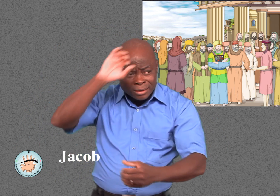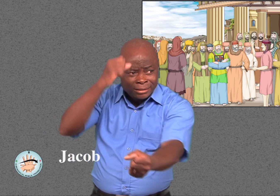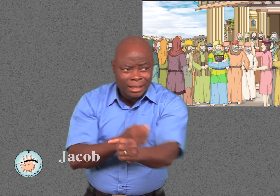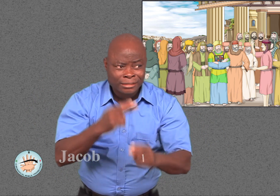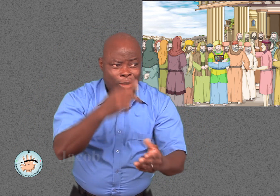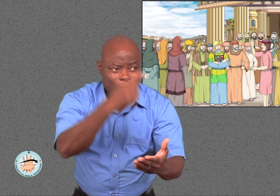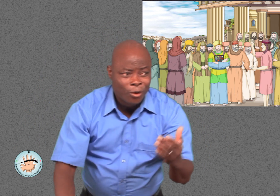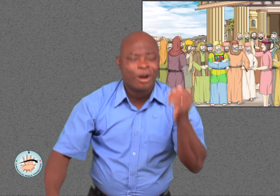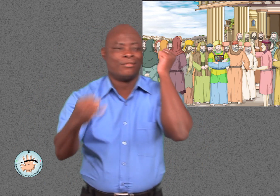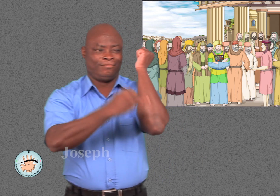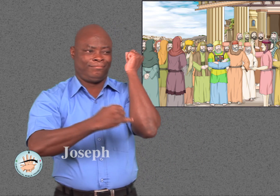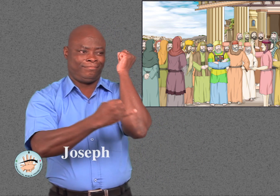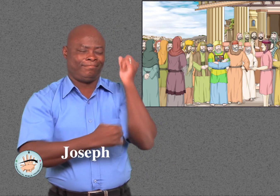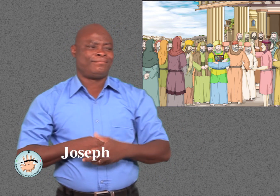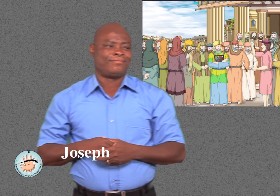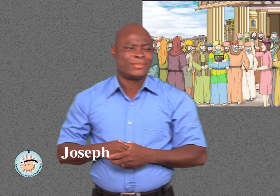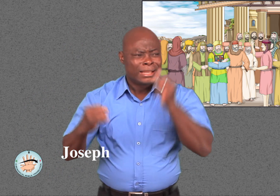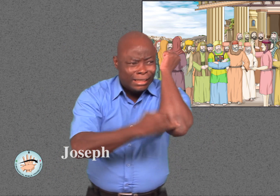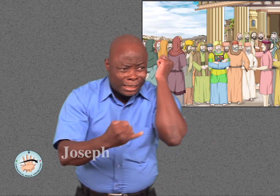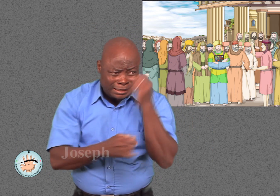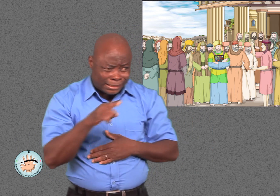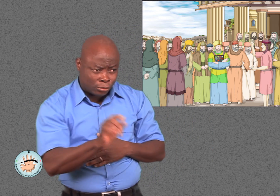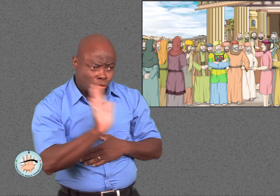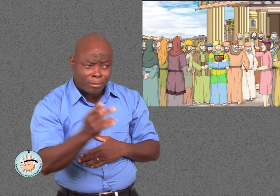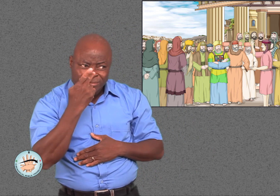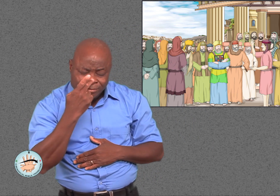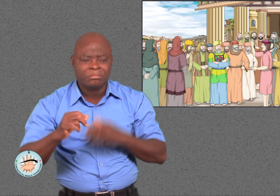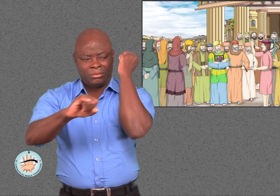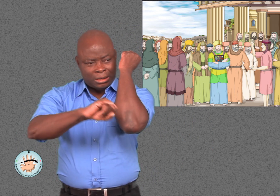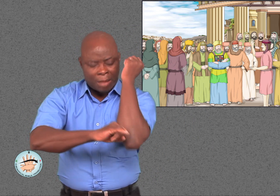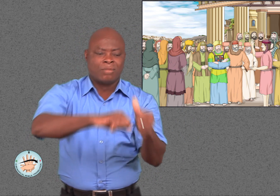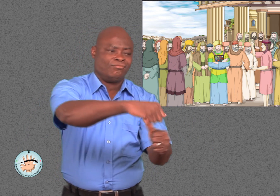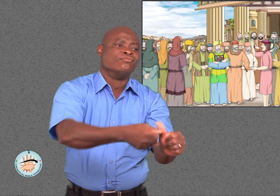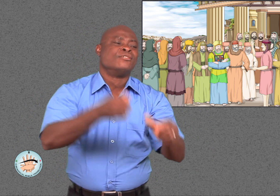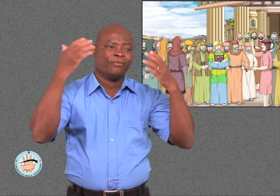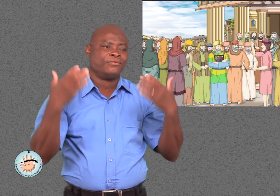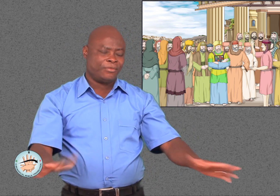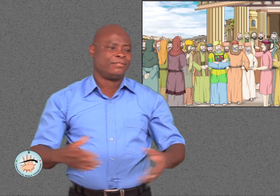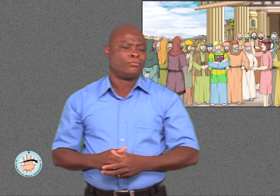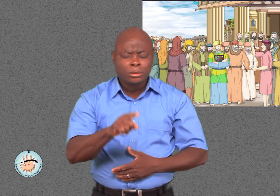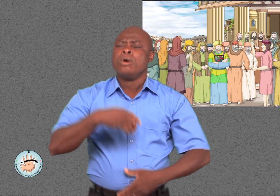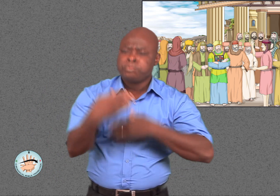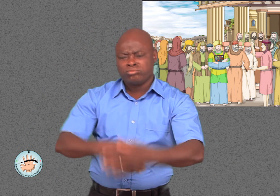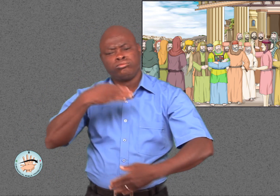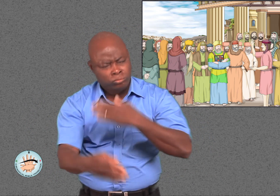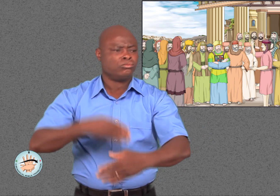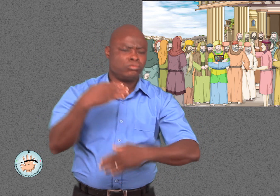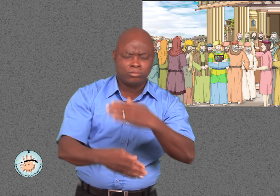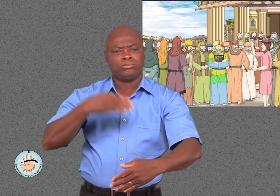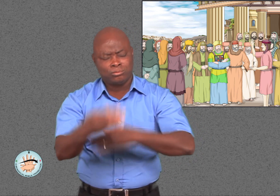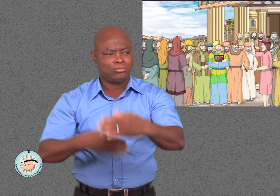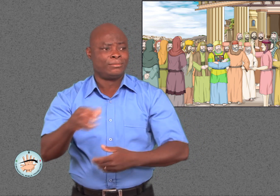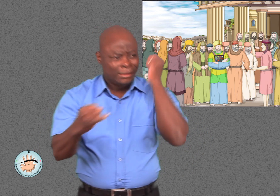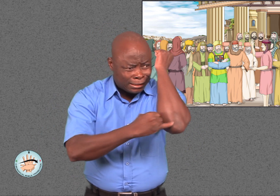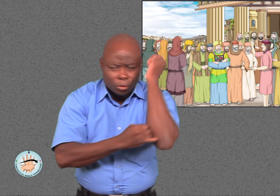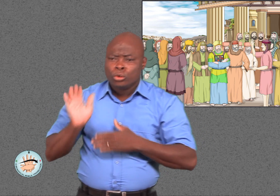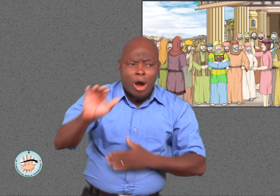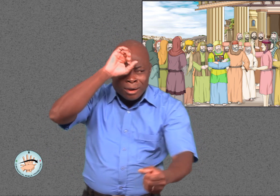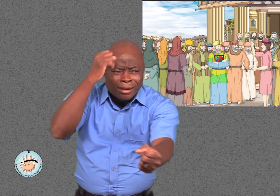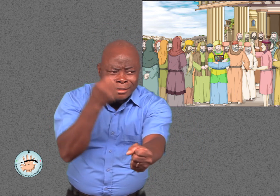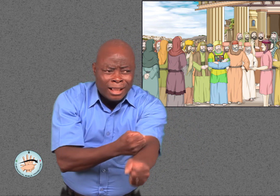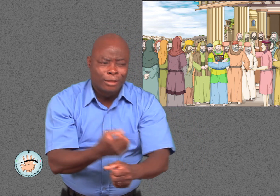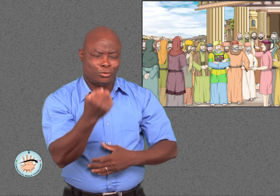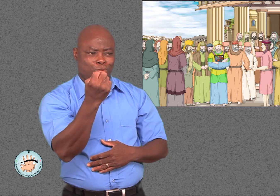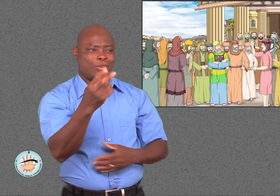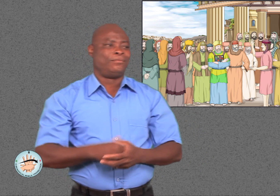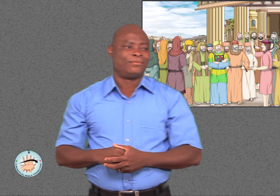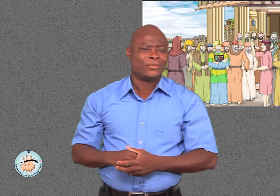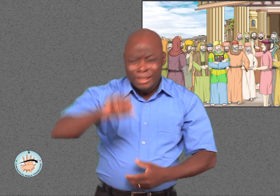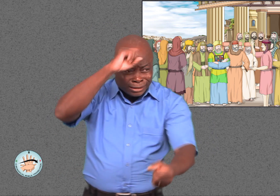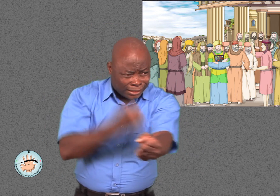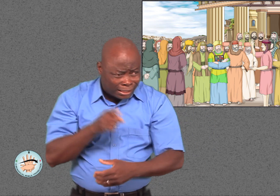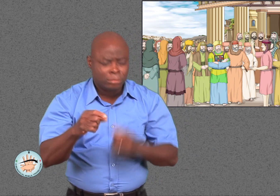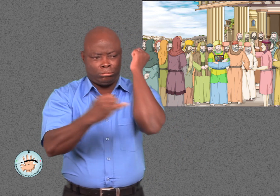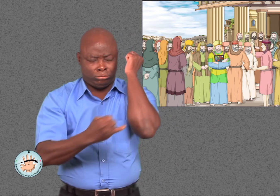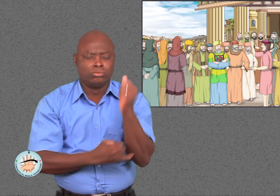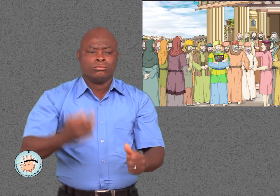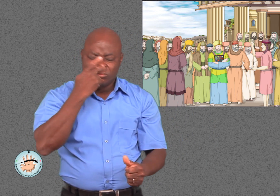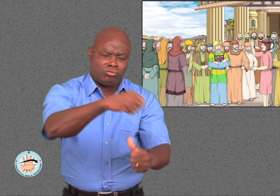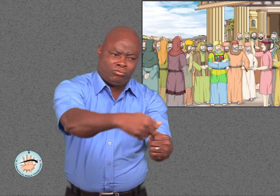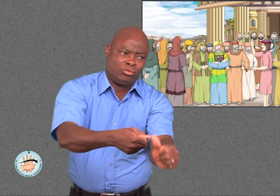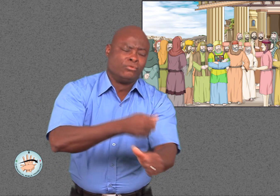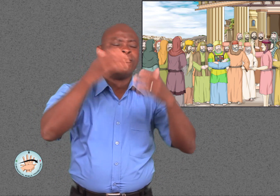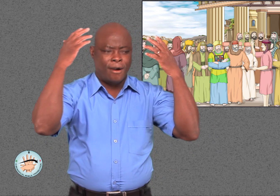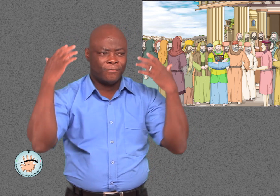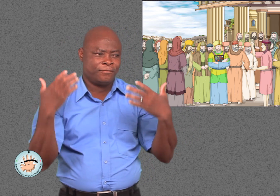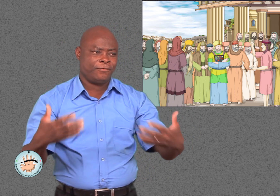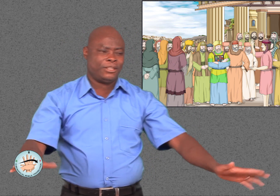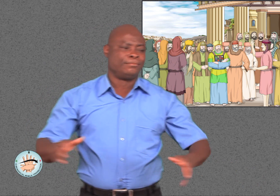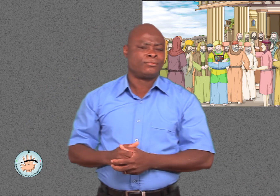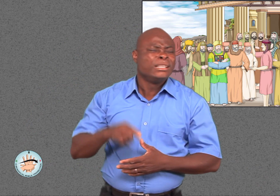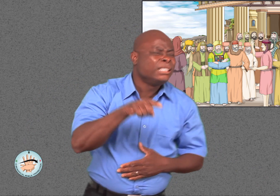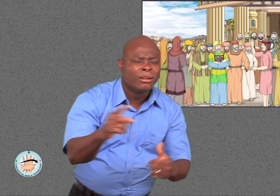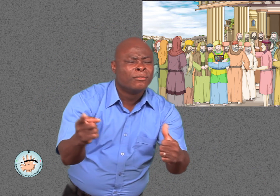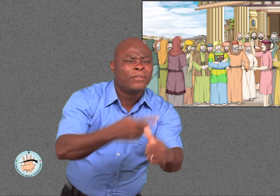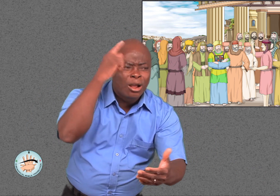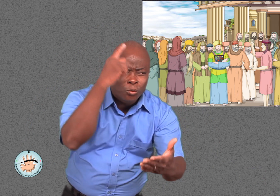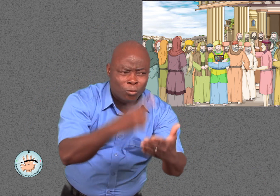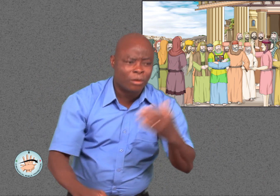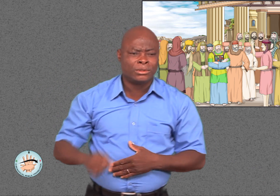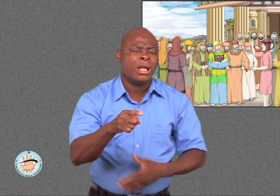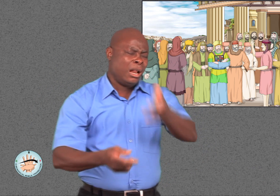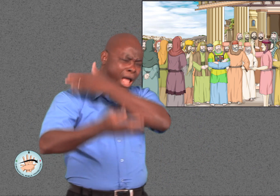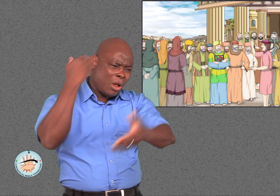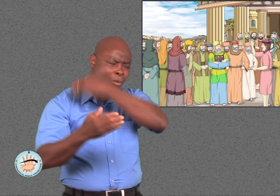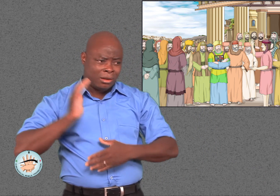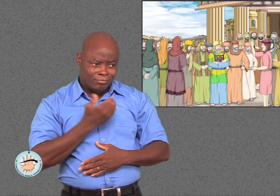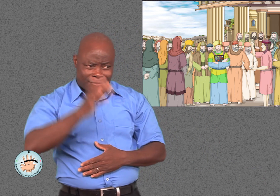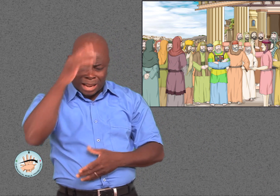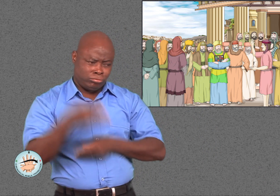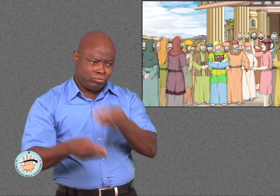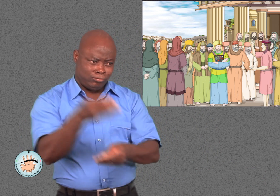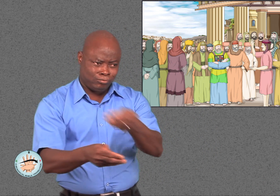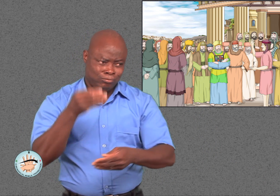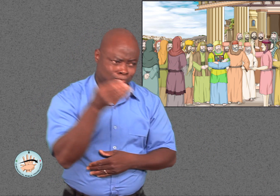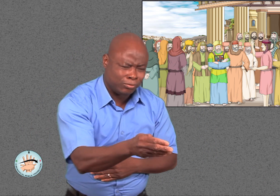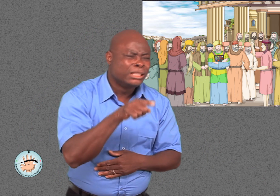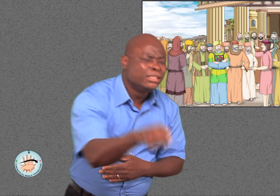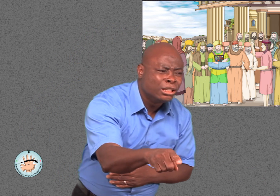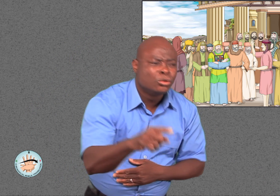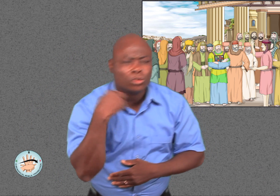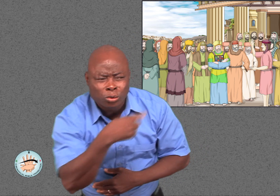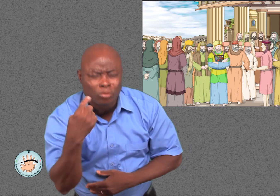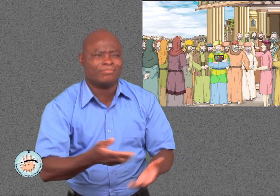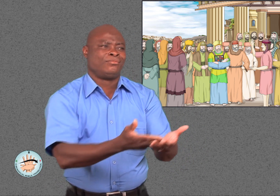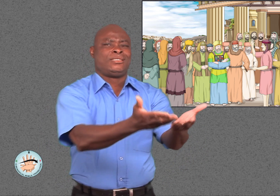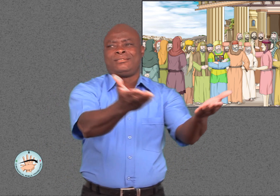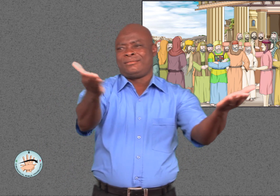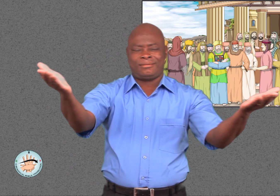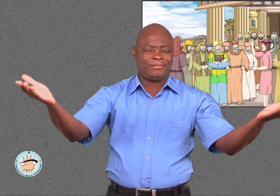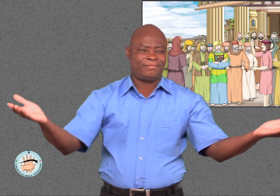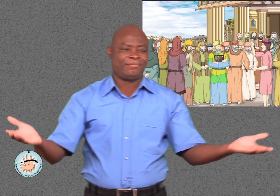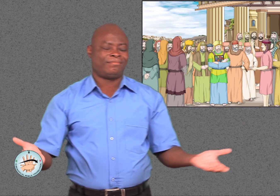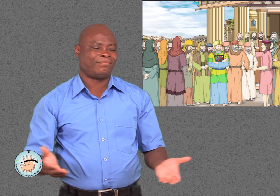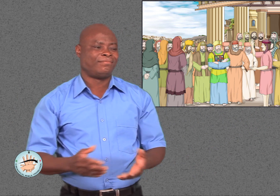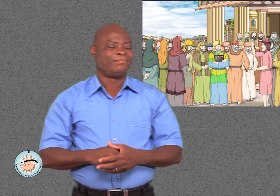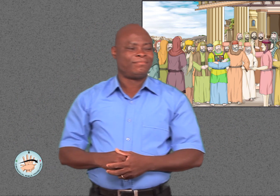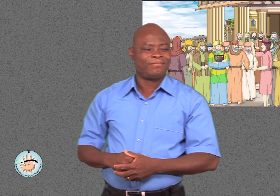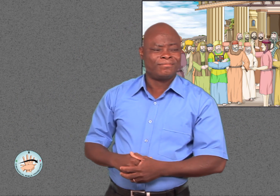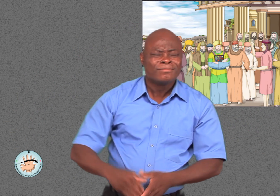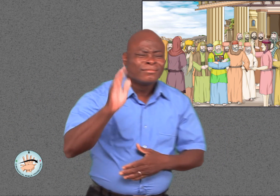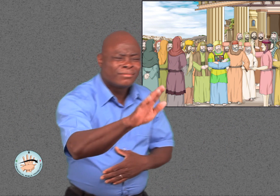Because the patriarchs were jealous of Joseph, they sold him as a slave into Egypt.